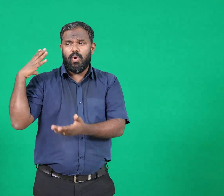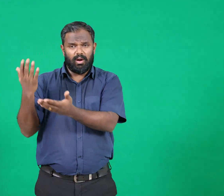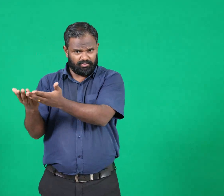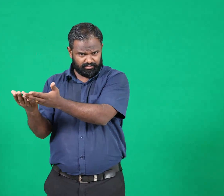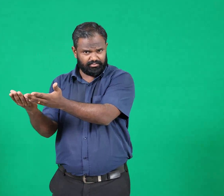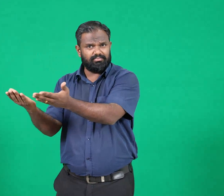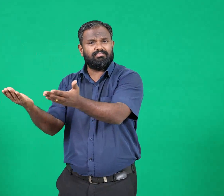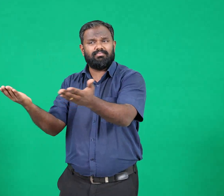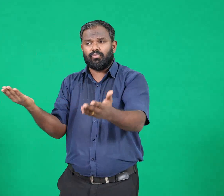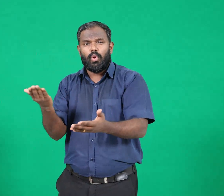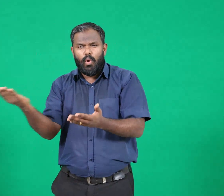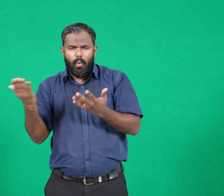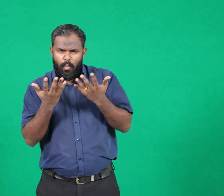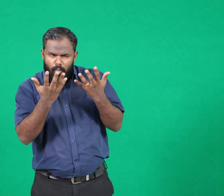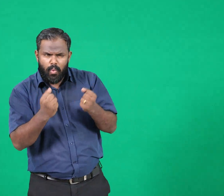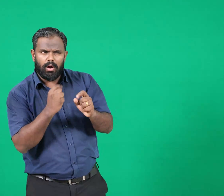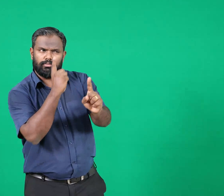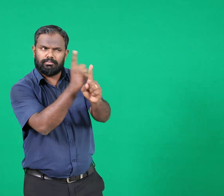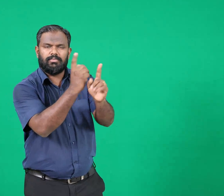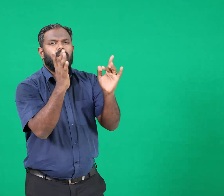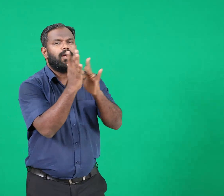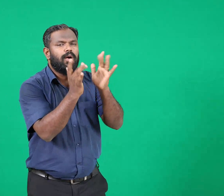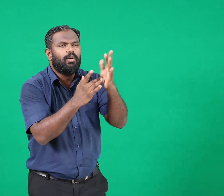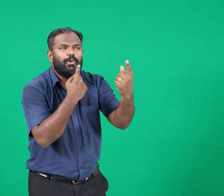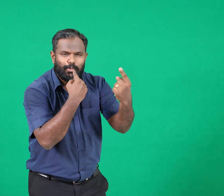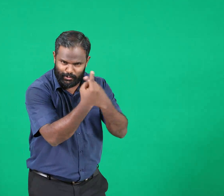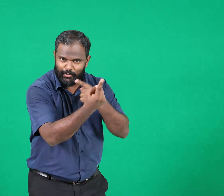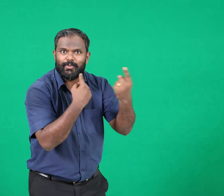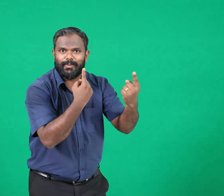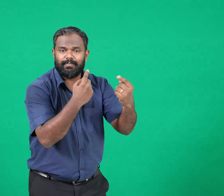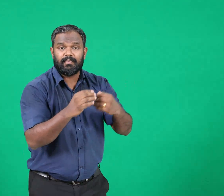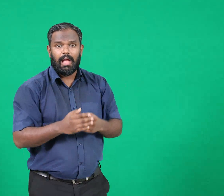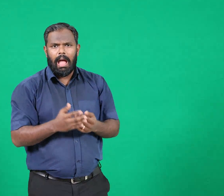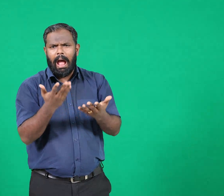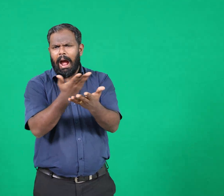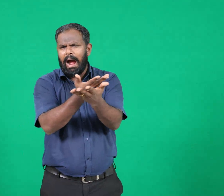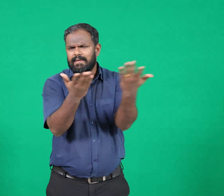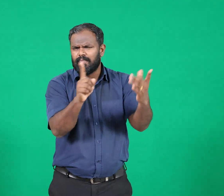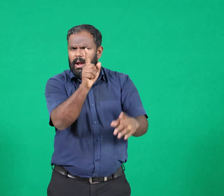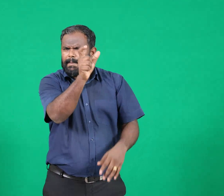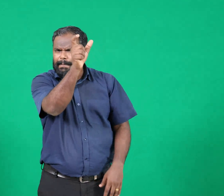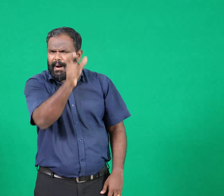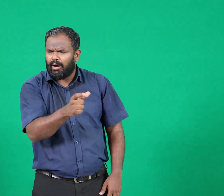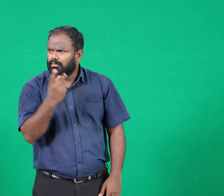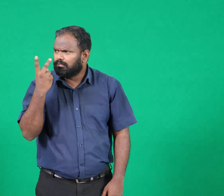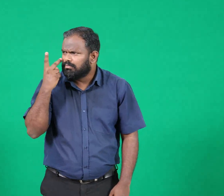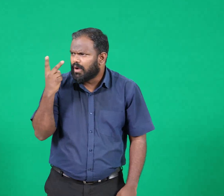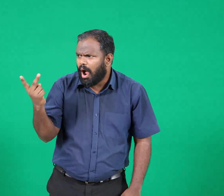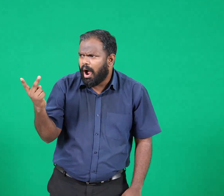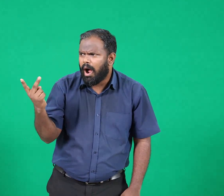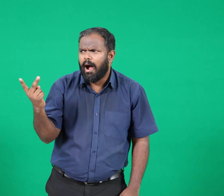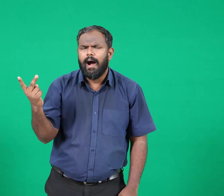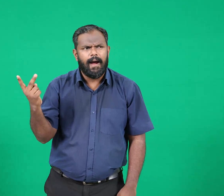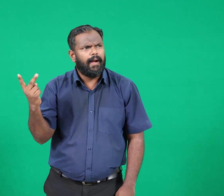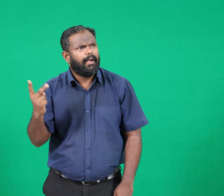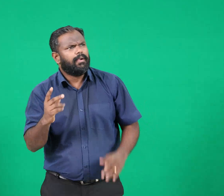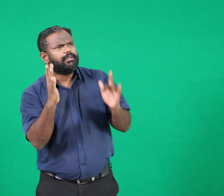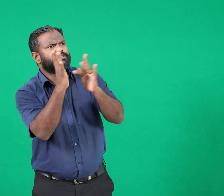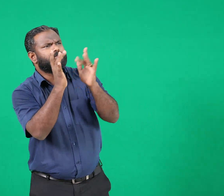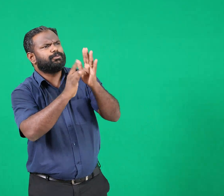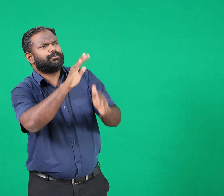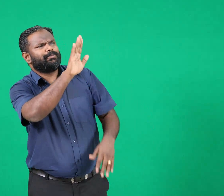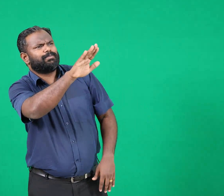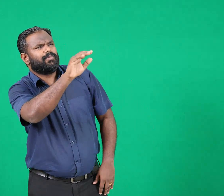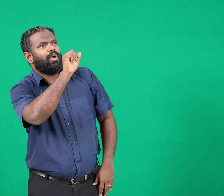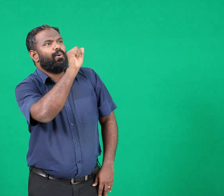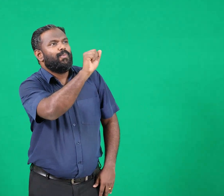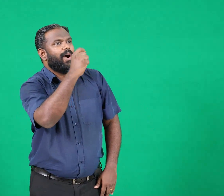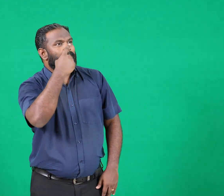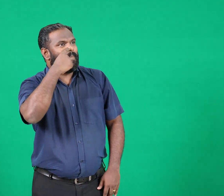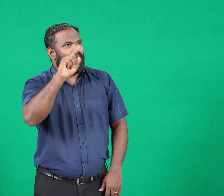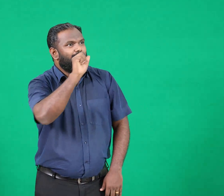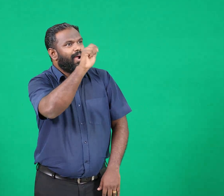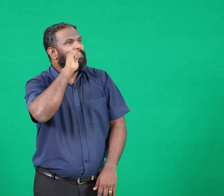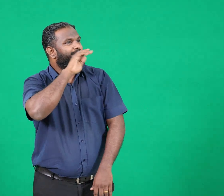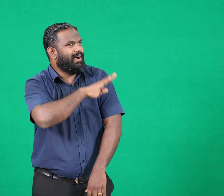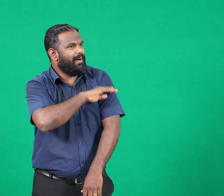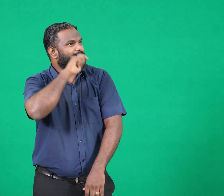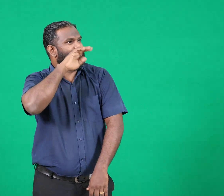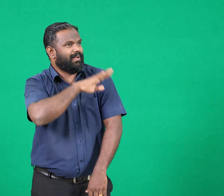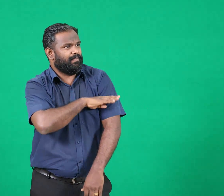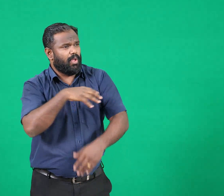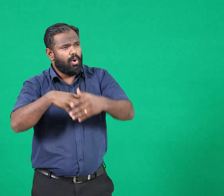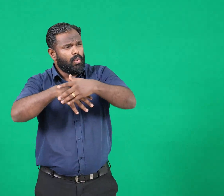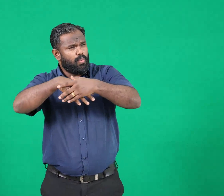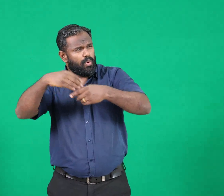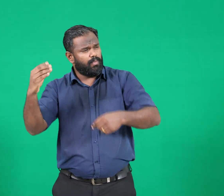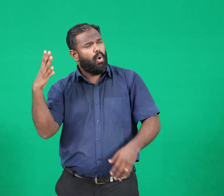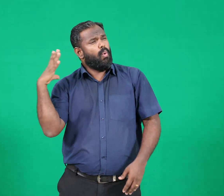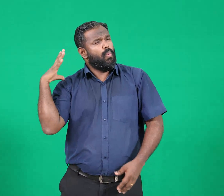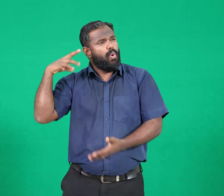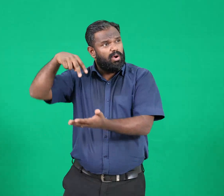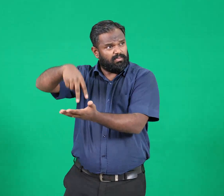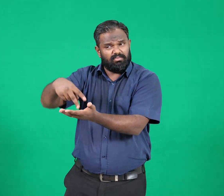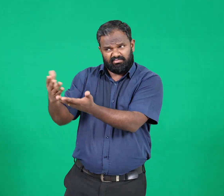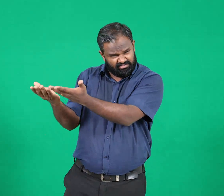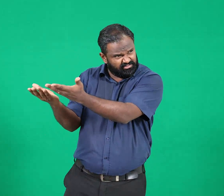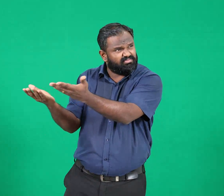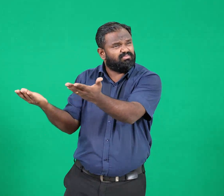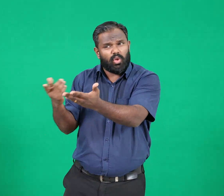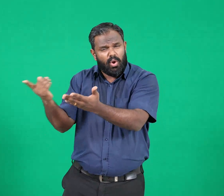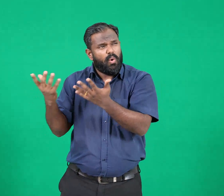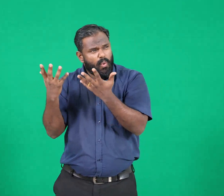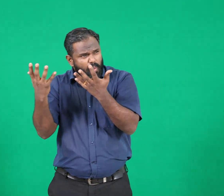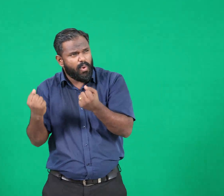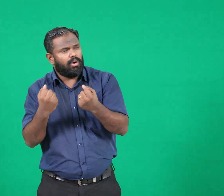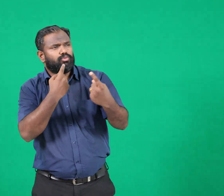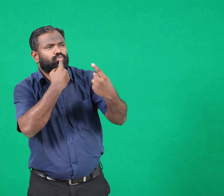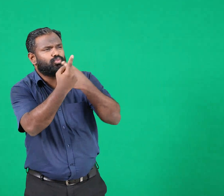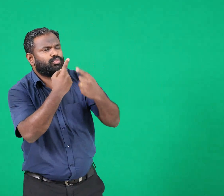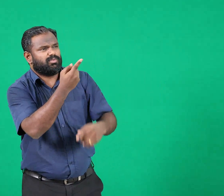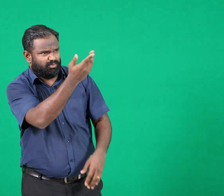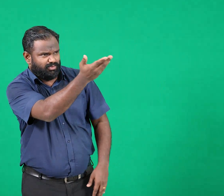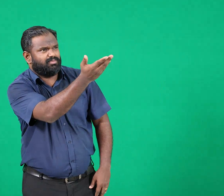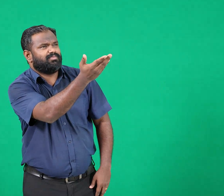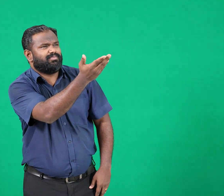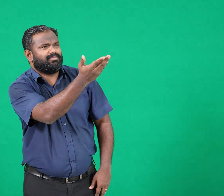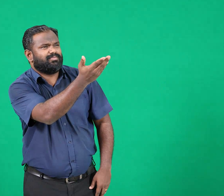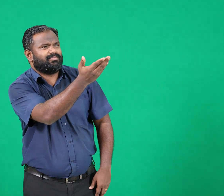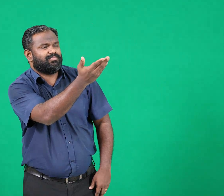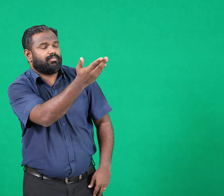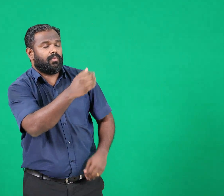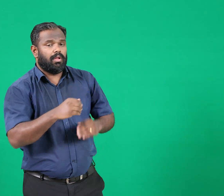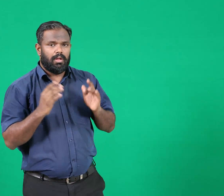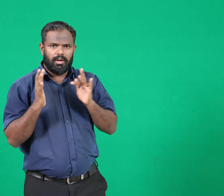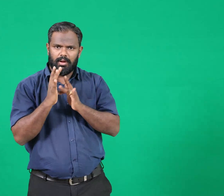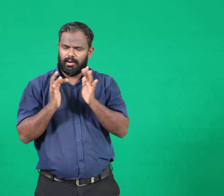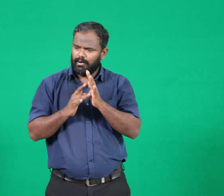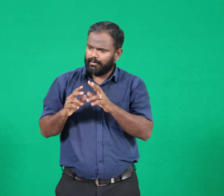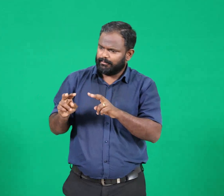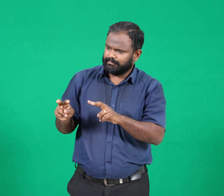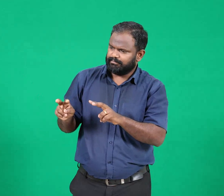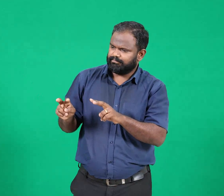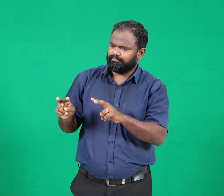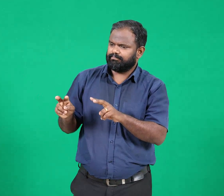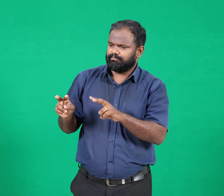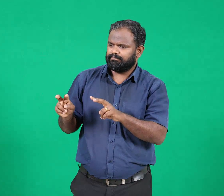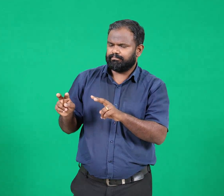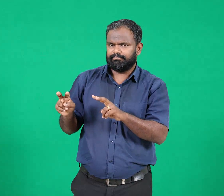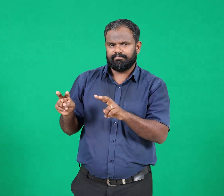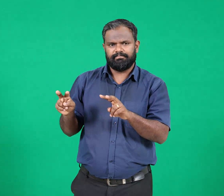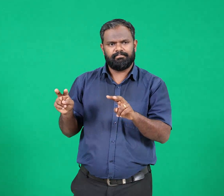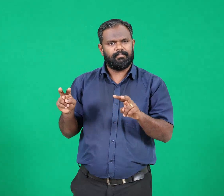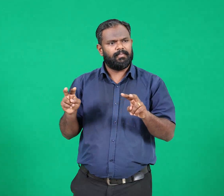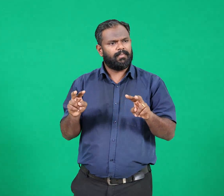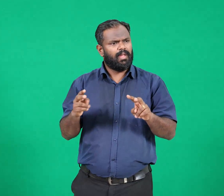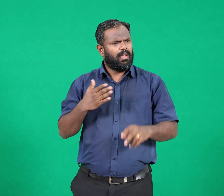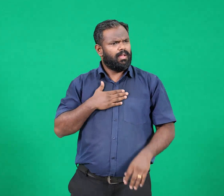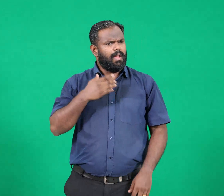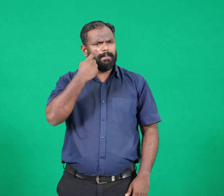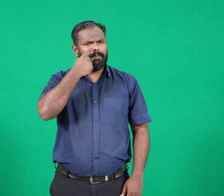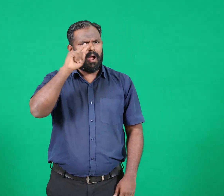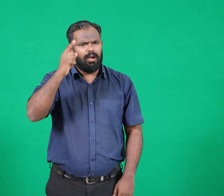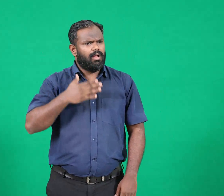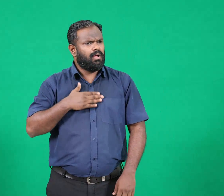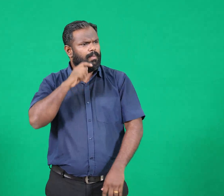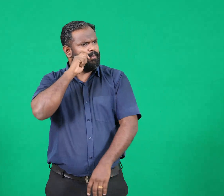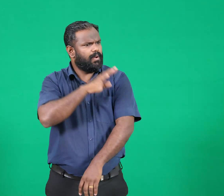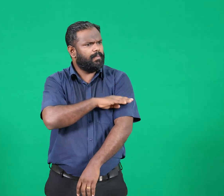Someone told Him, "Look, Your mother and brothers are standing outside, wanting to speak to You."